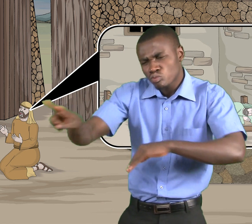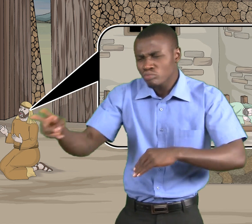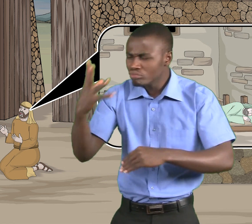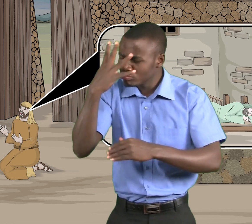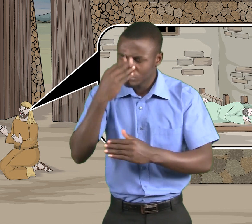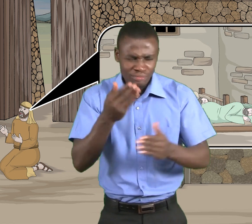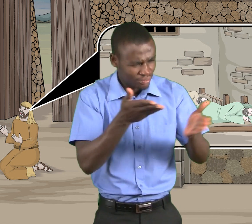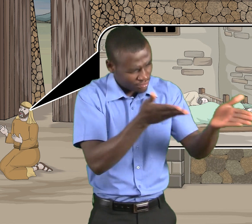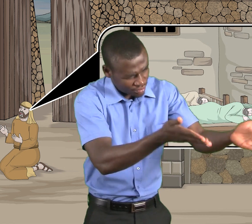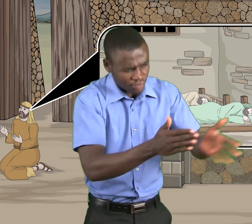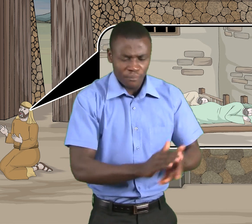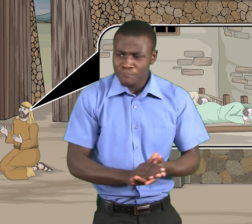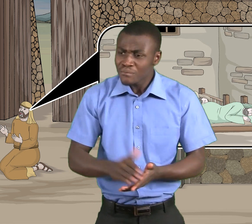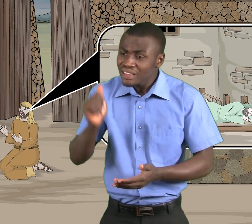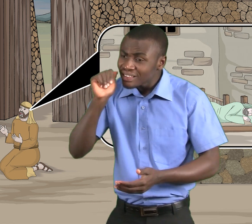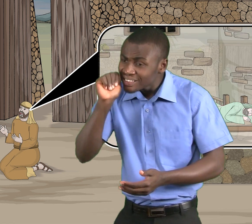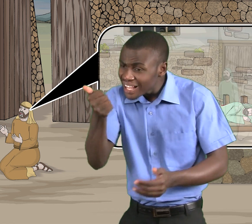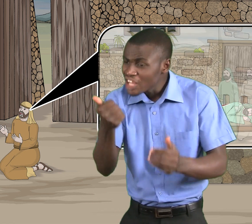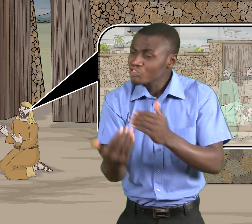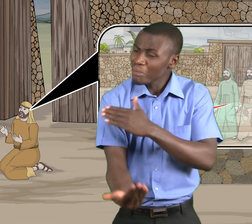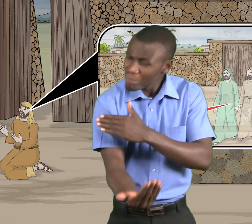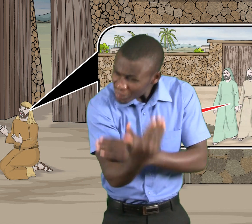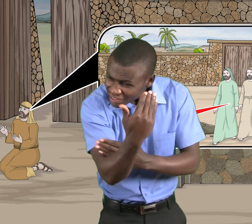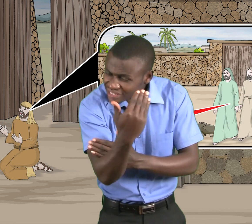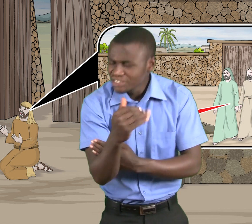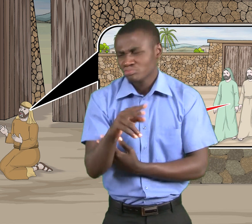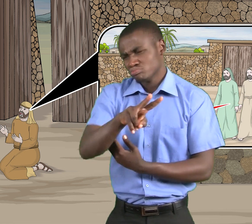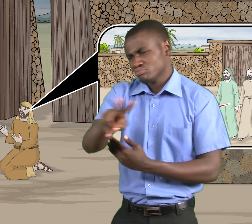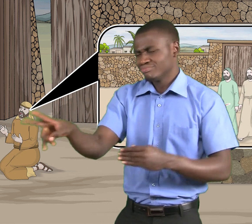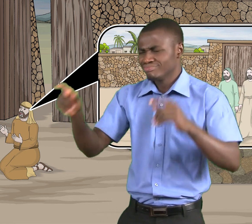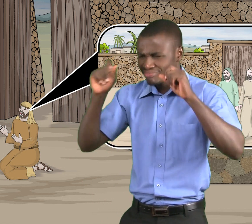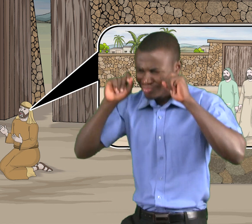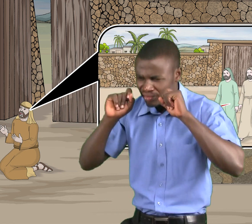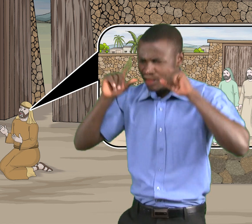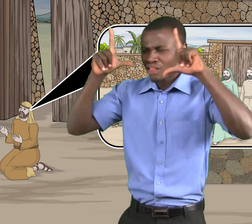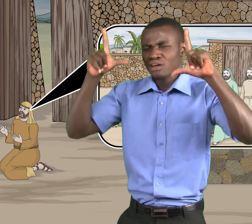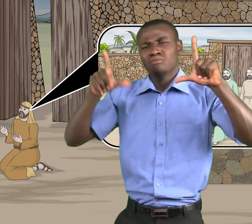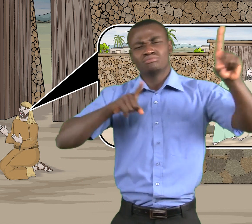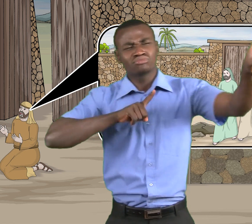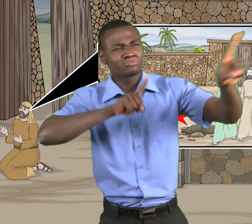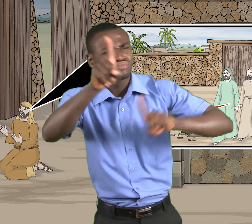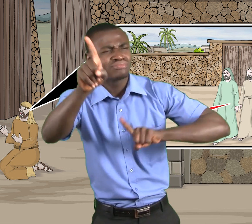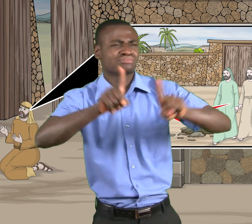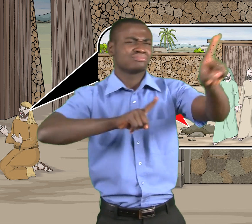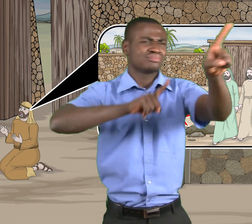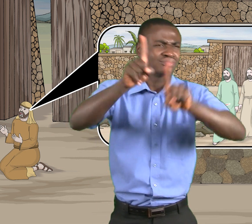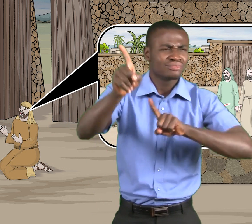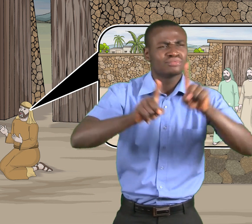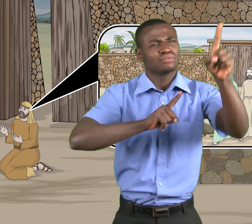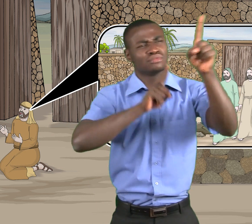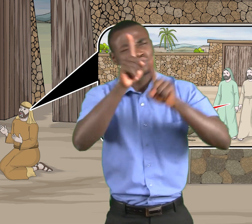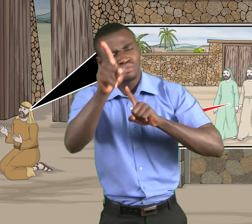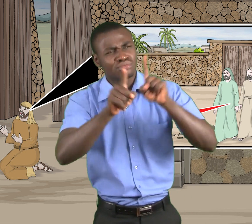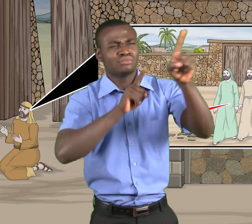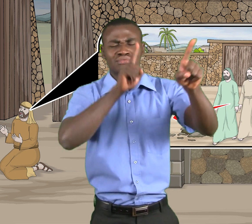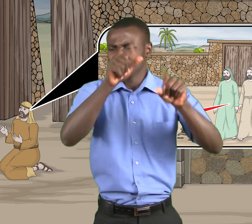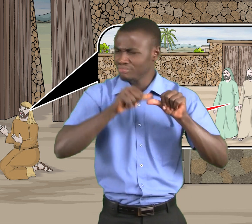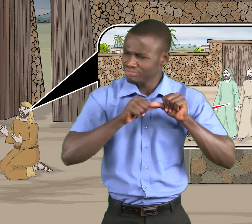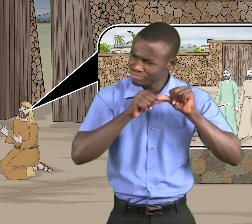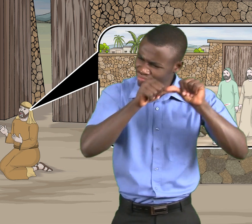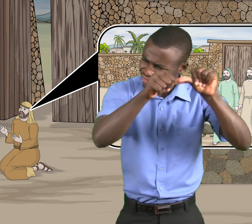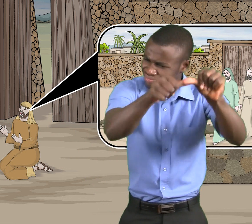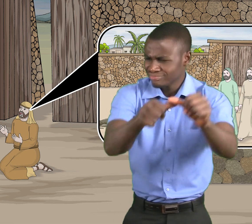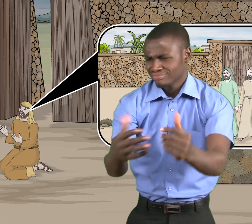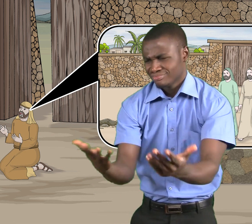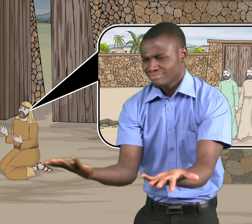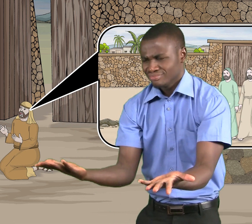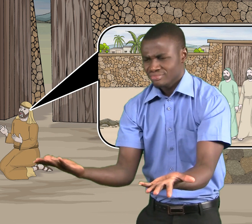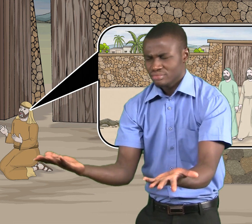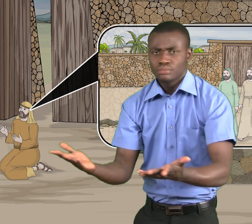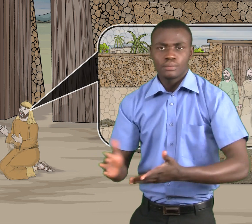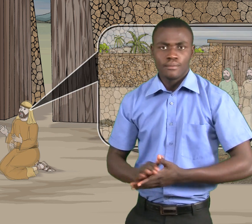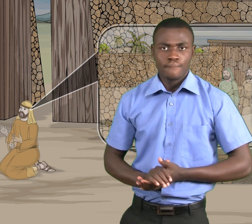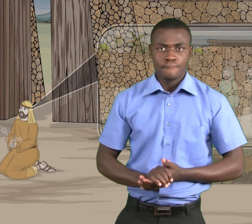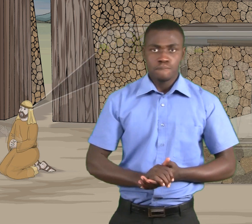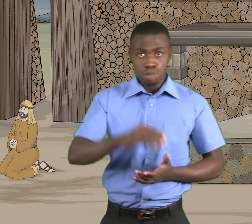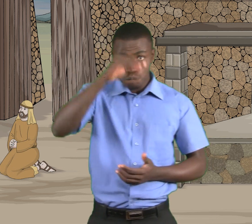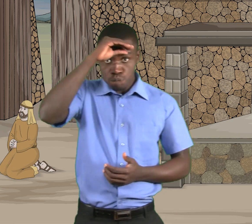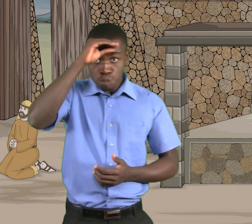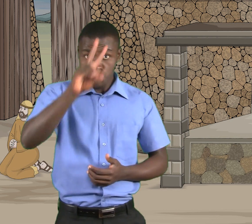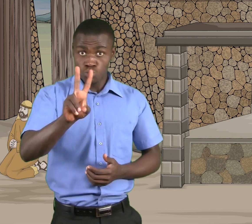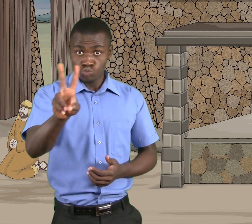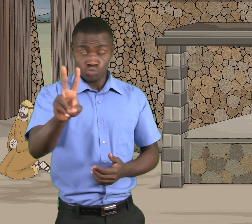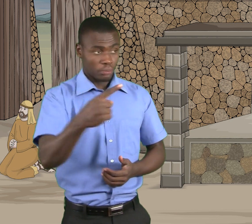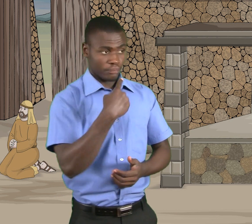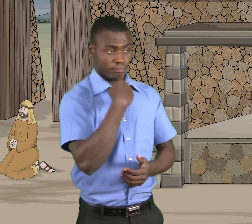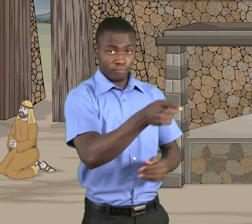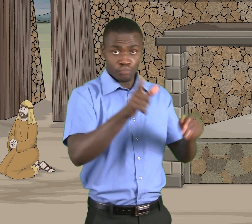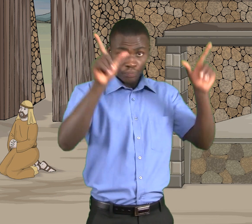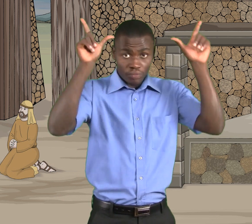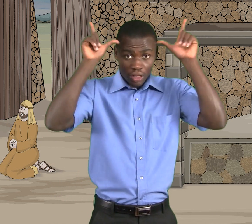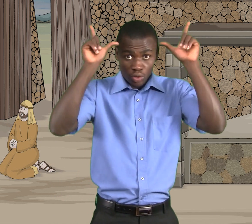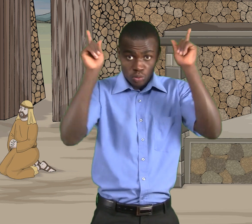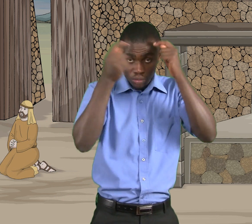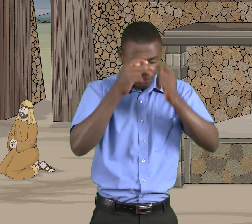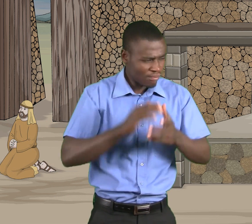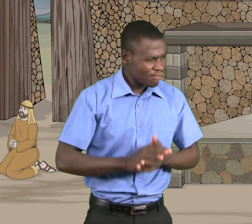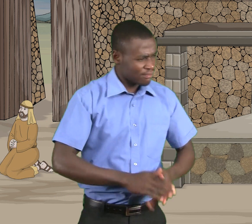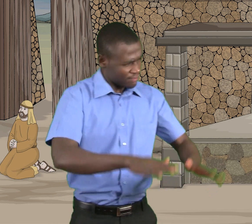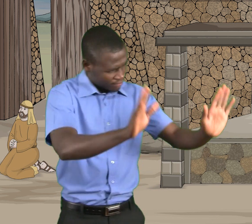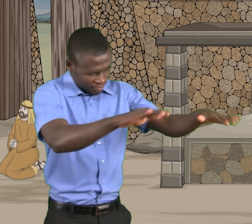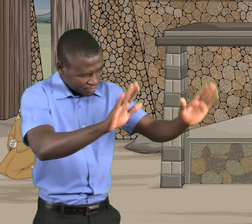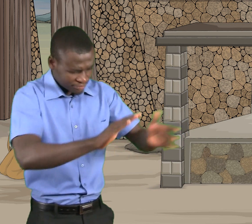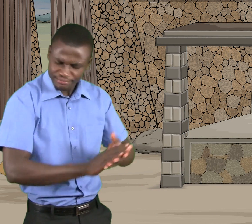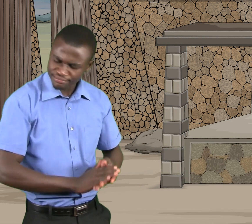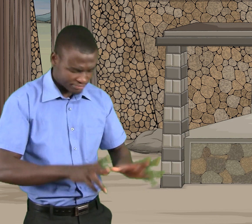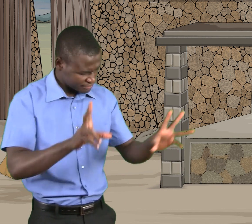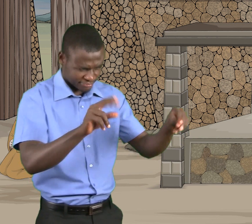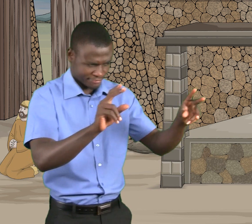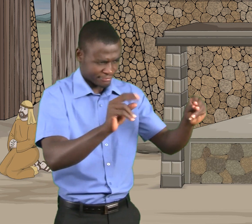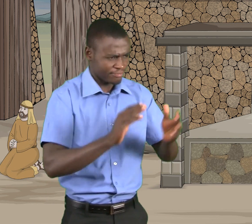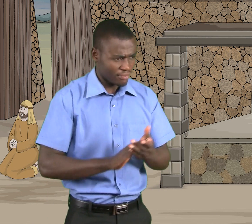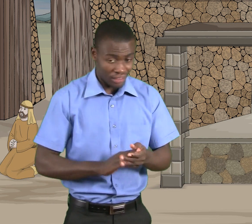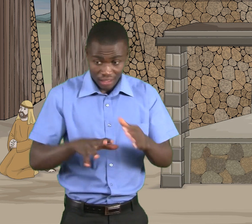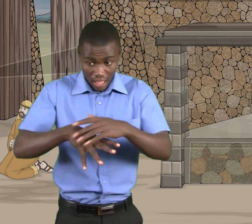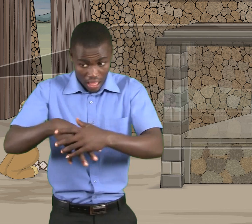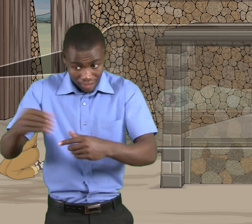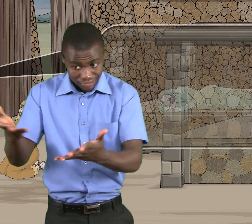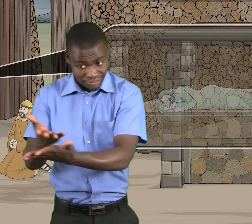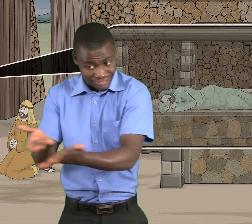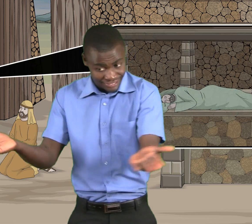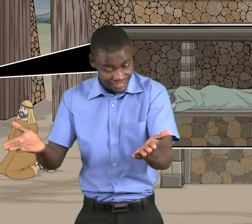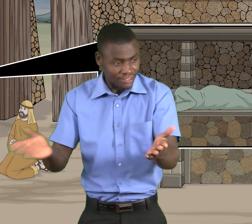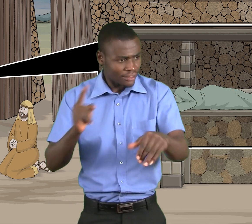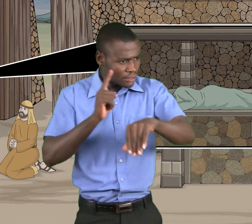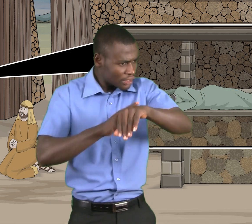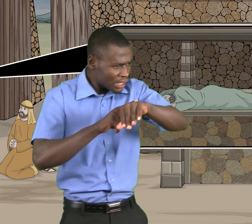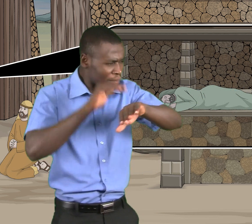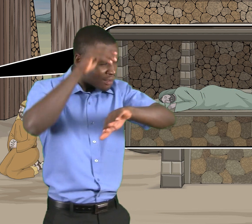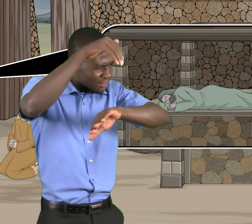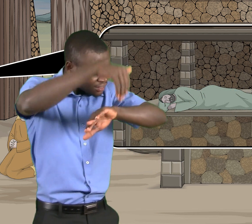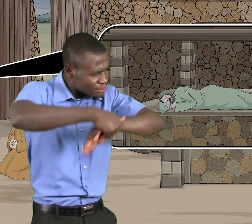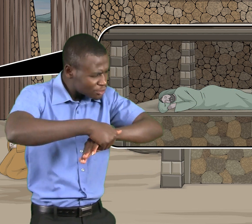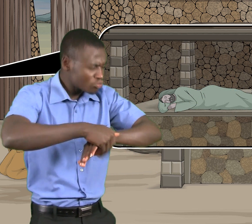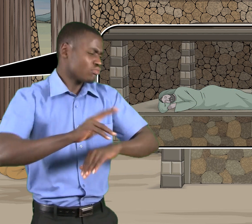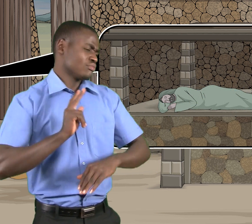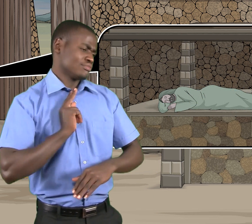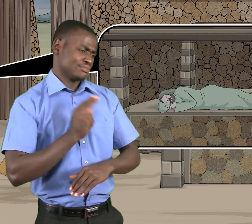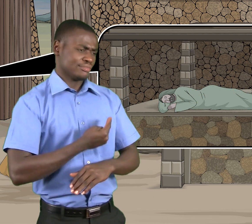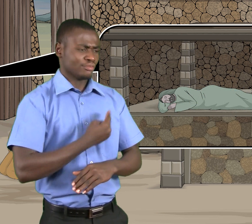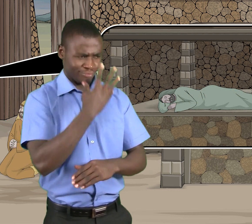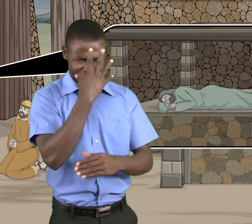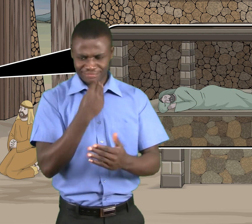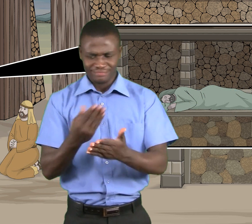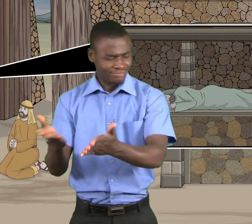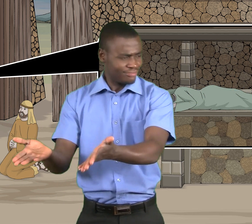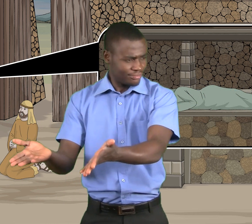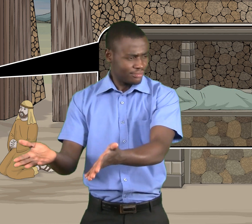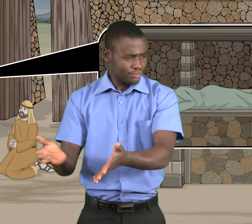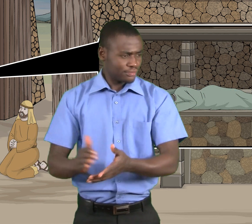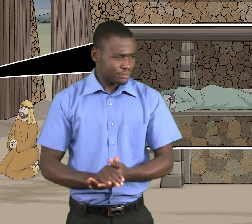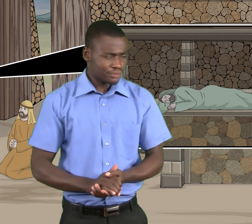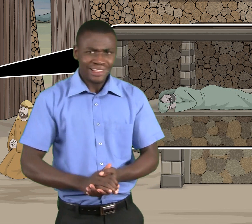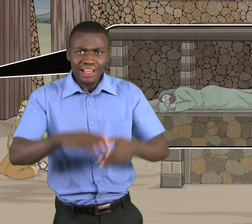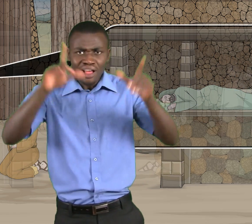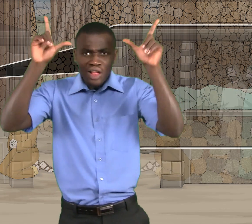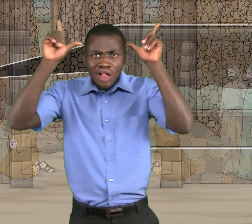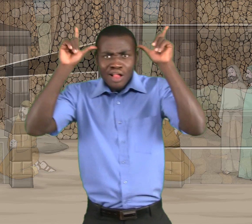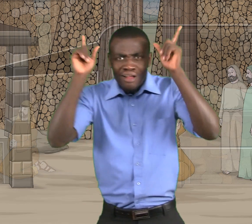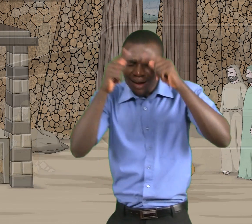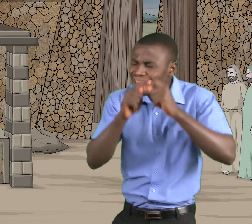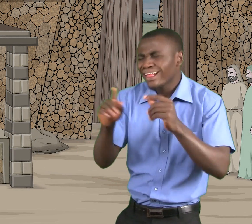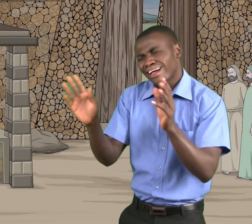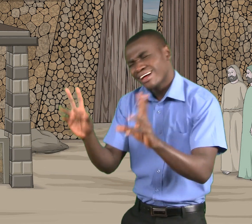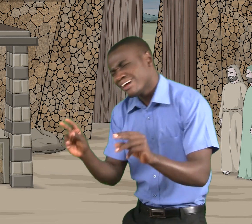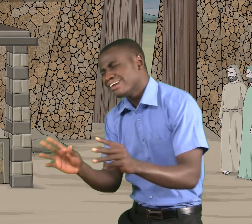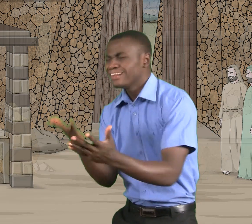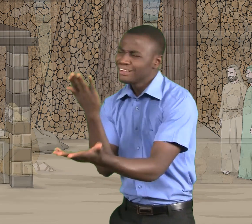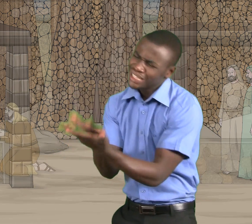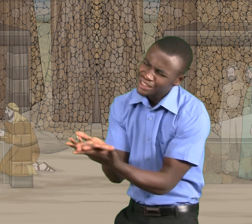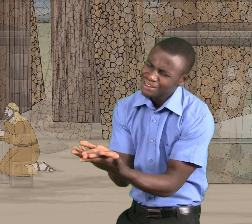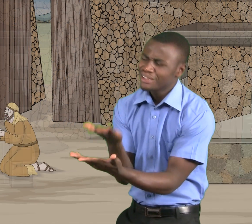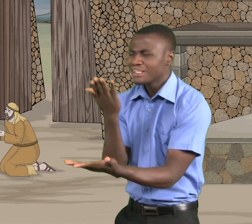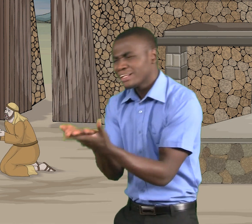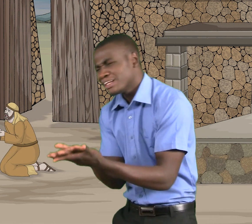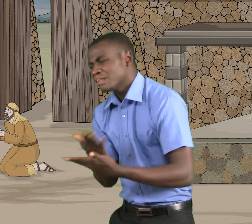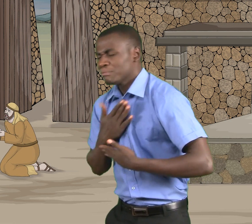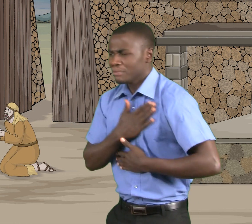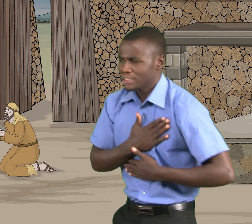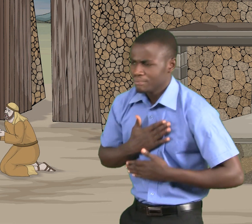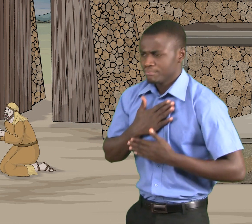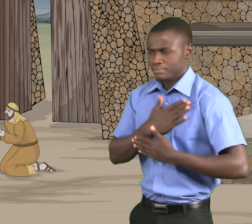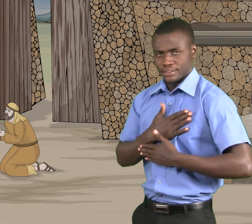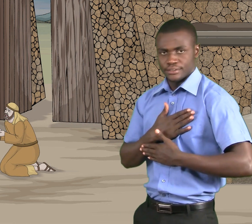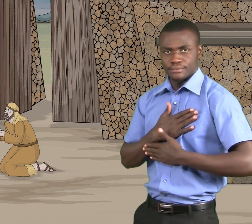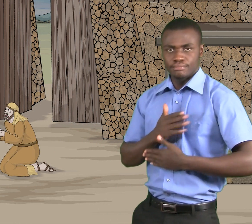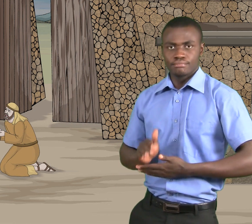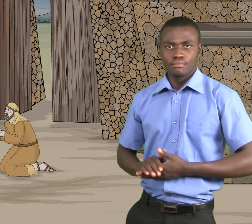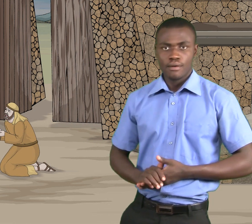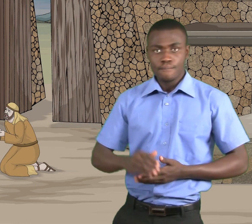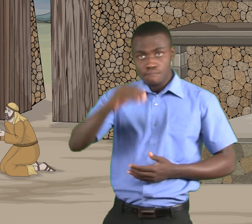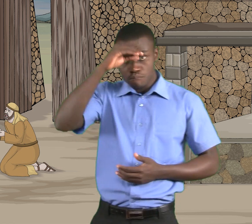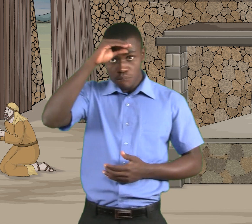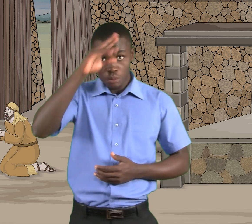Then you can rise early and go on your way.” “No,” they answered, “we will spend the night in the square.”